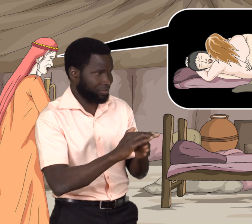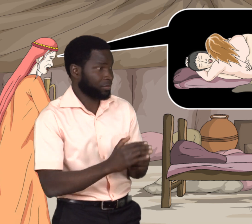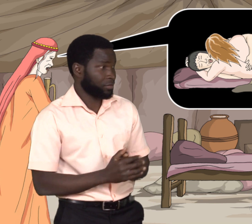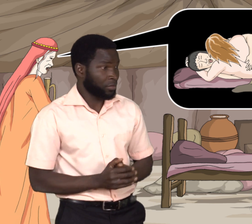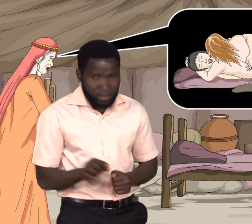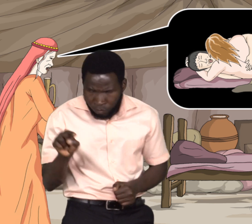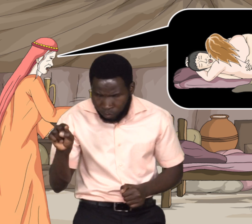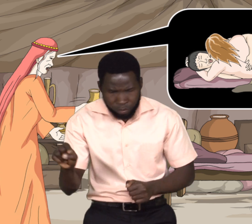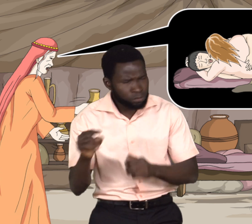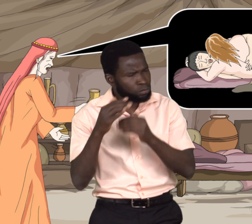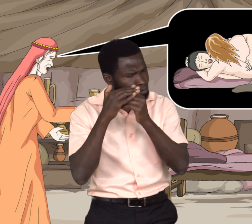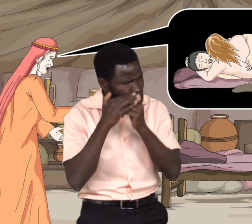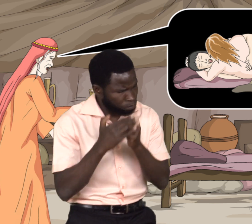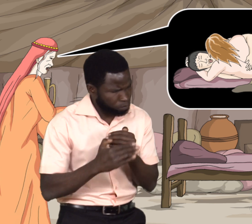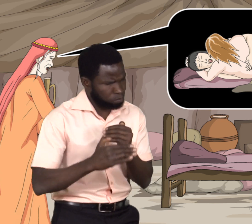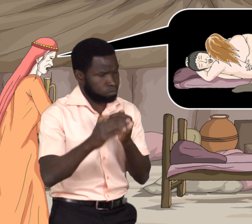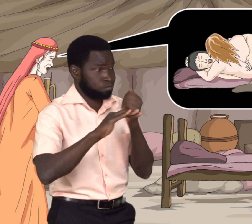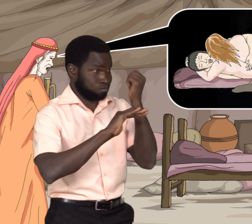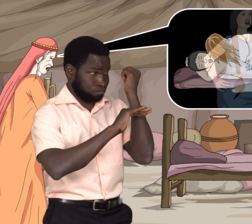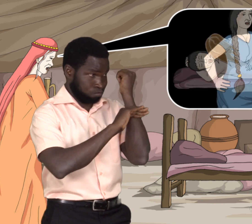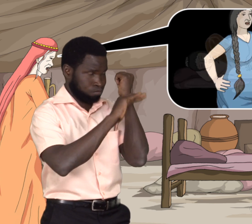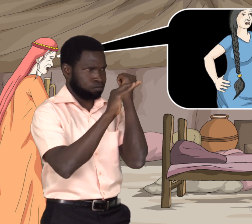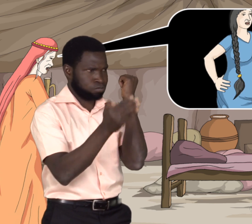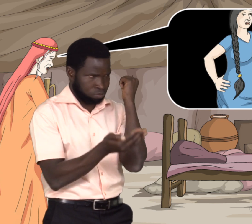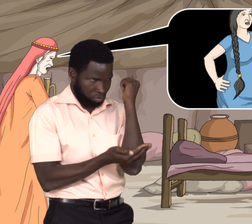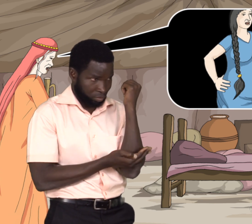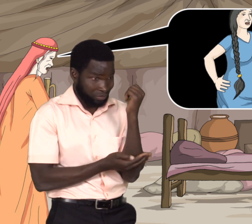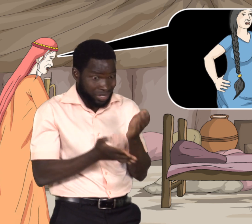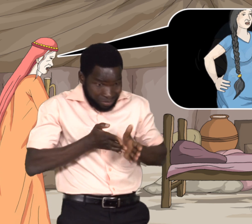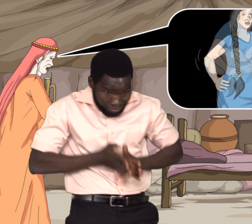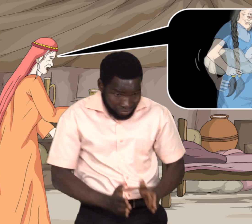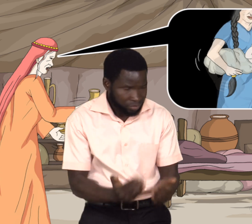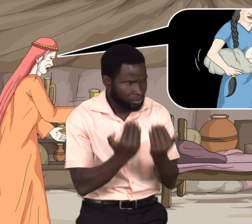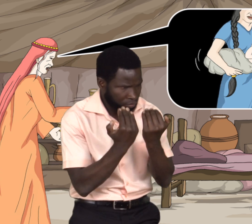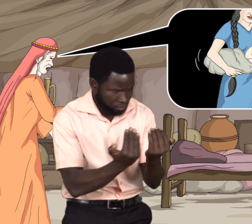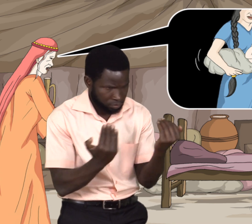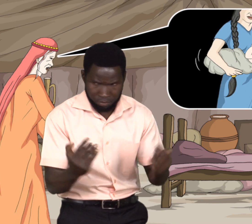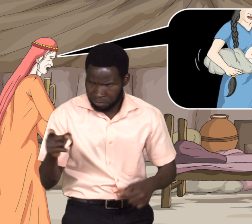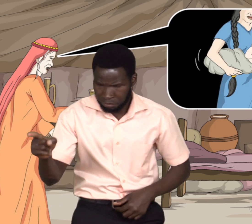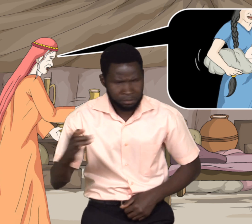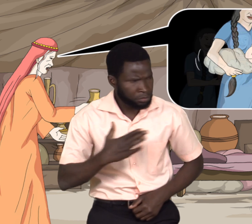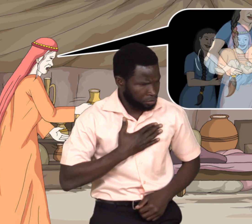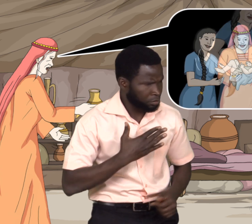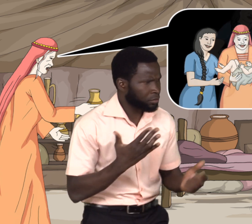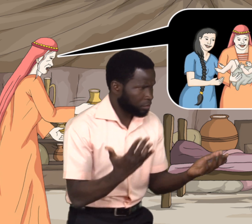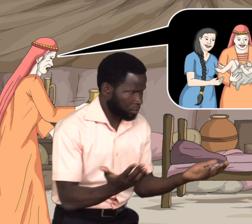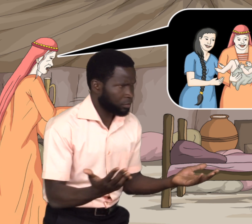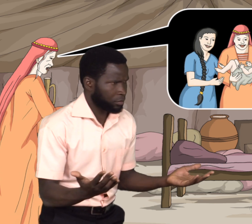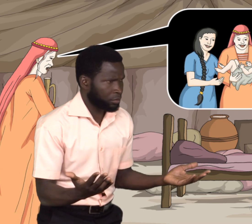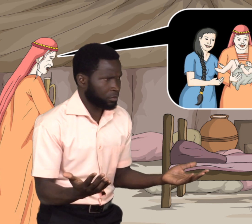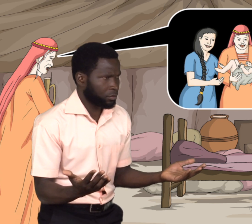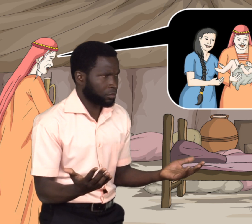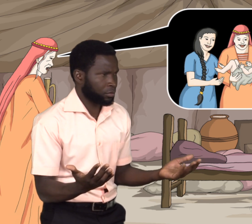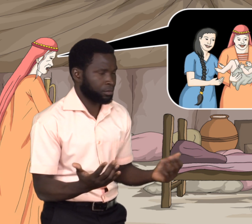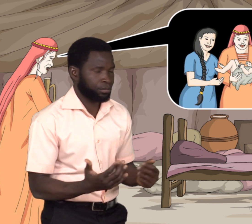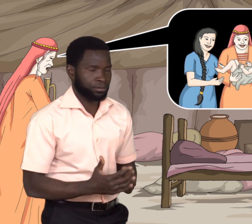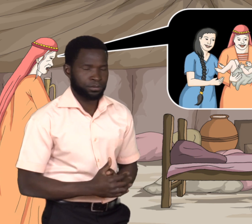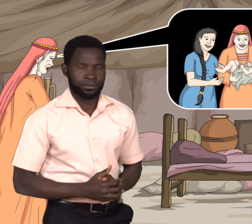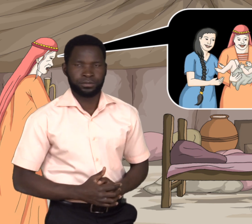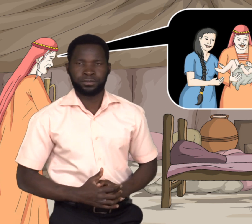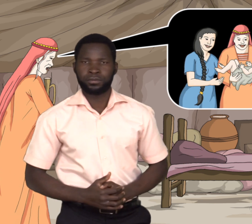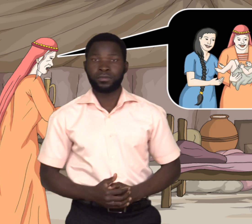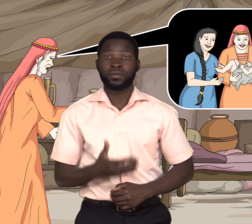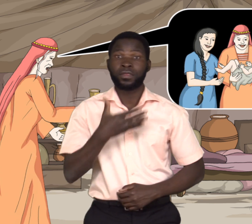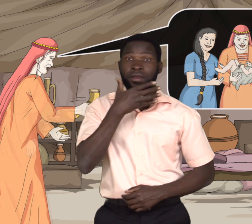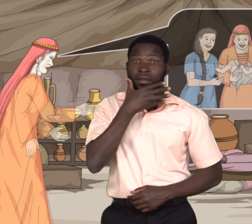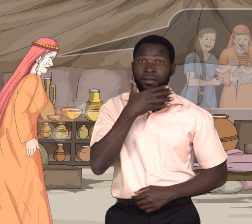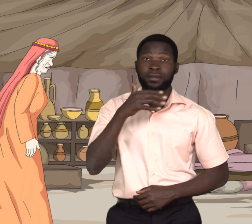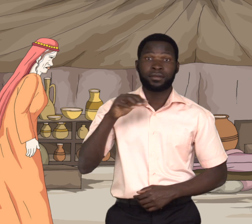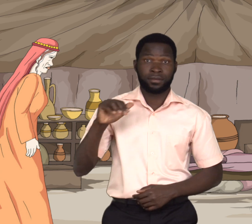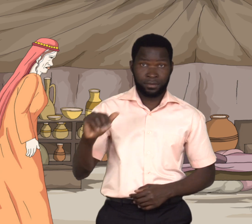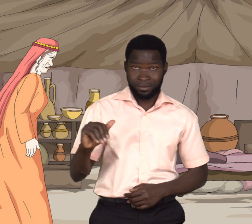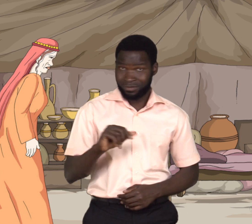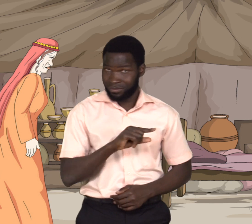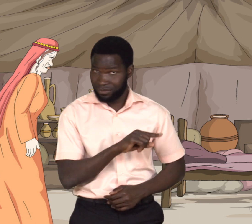perhaps I can build a family by her.”